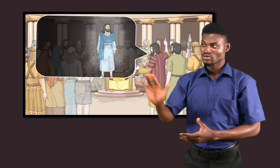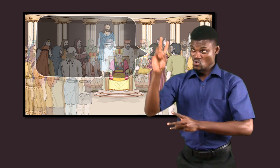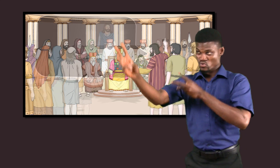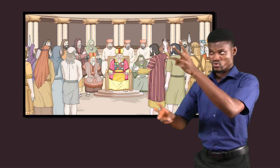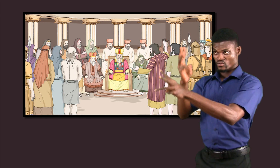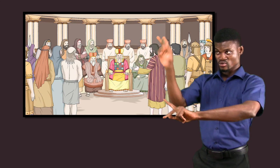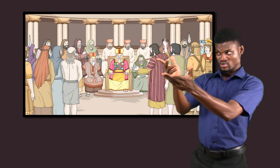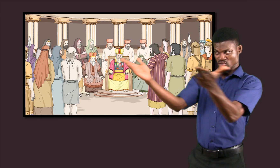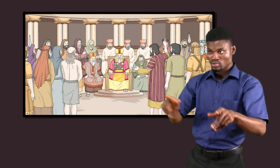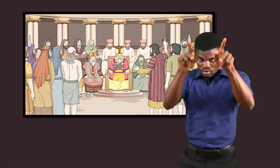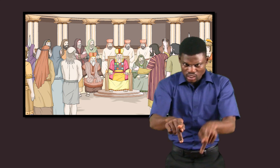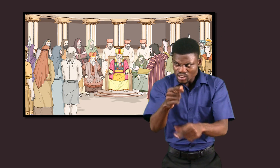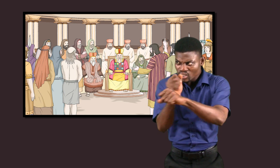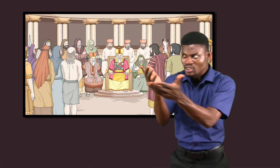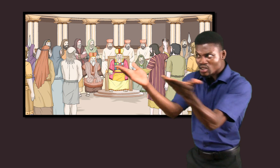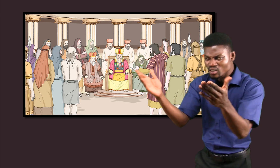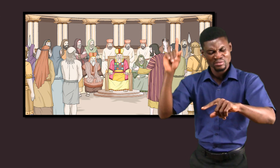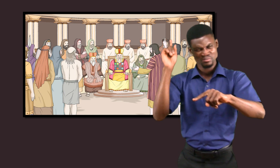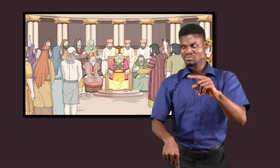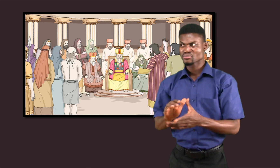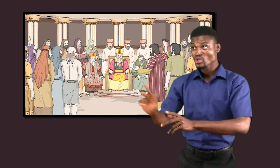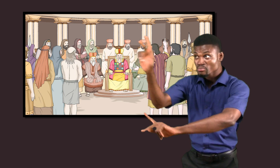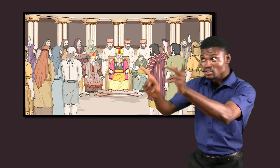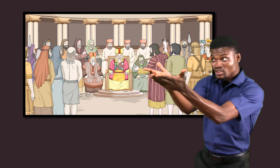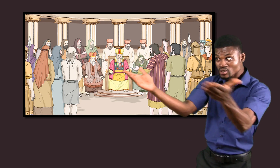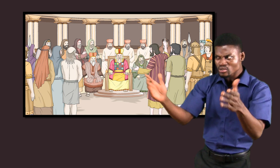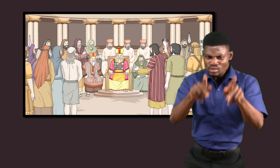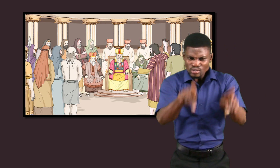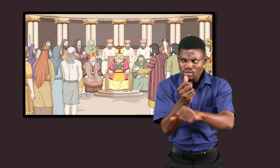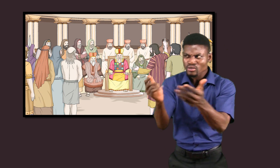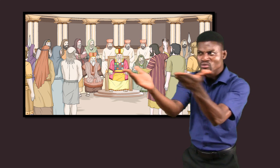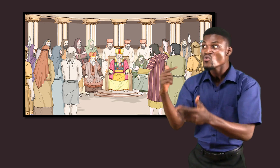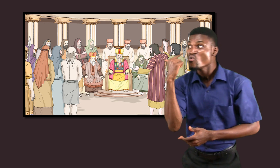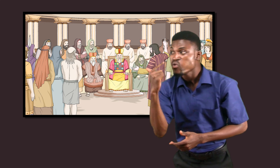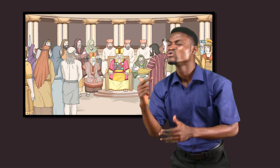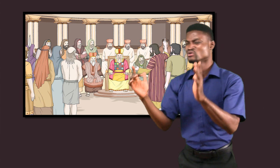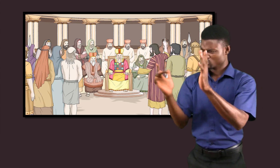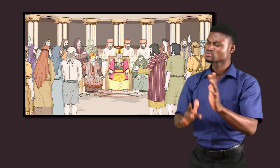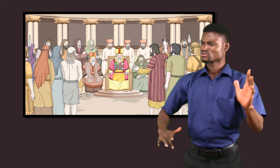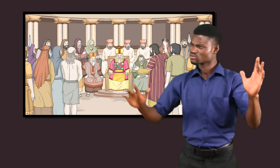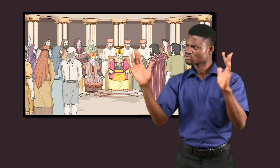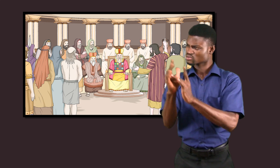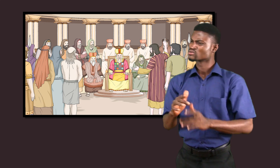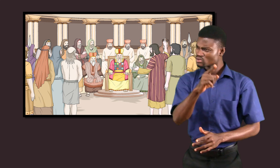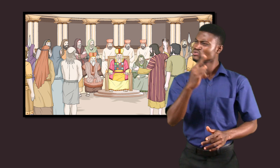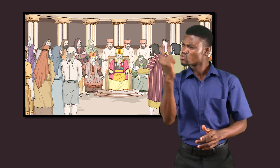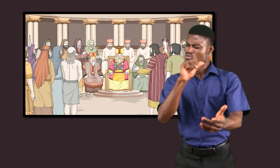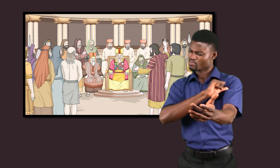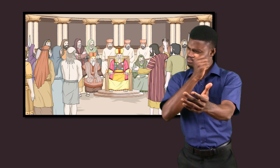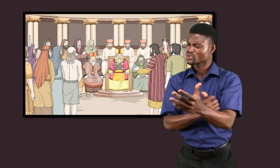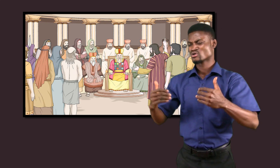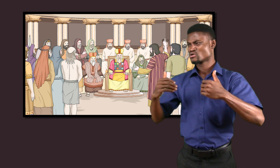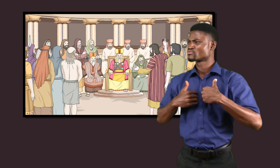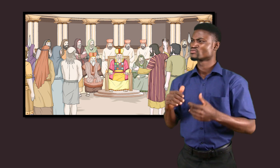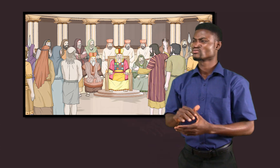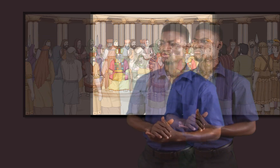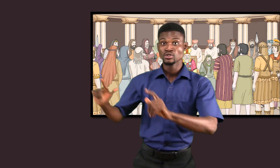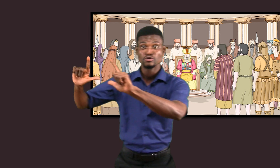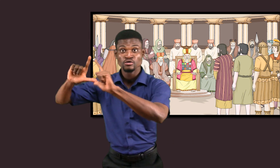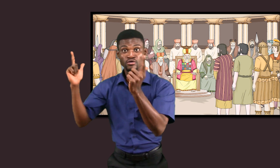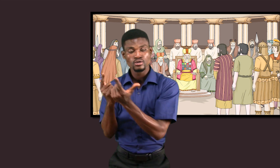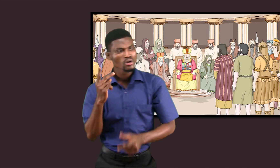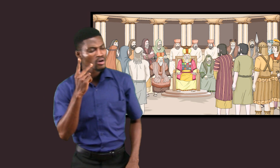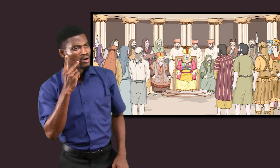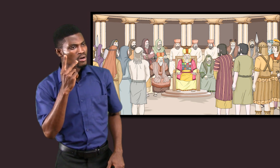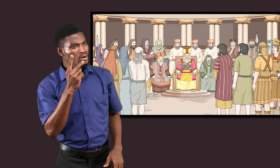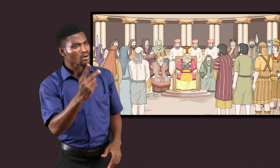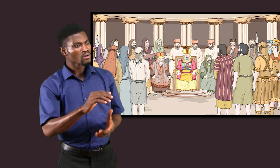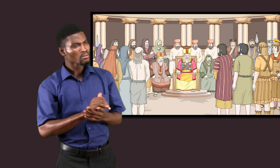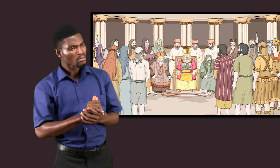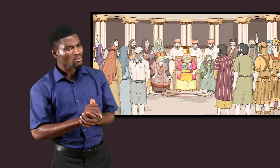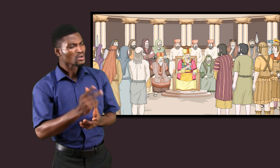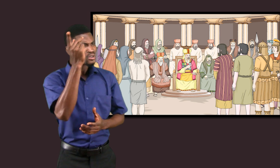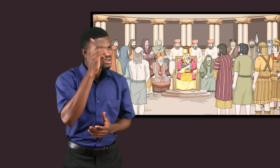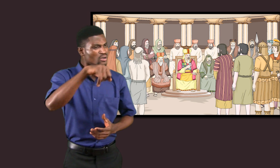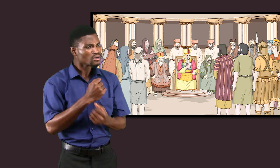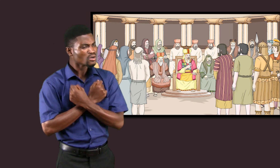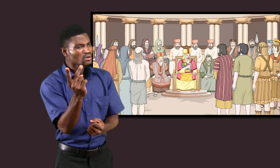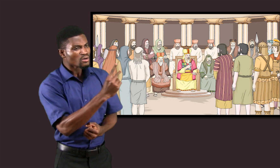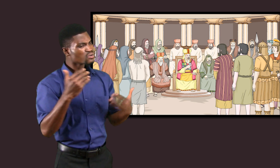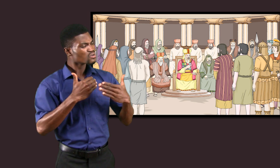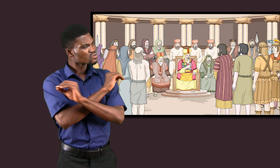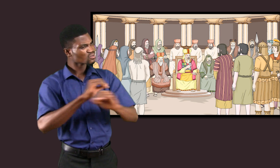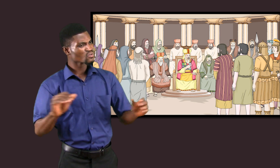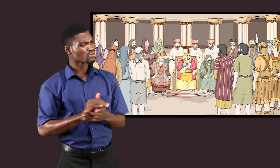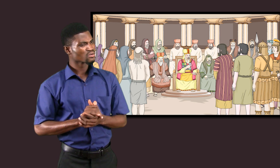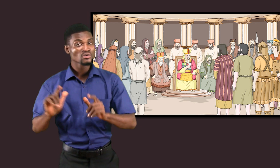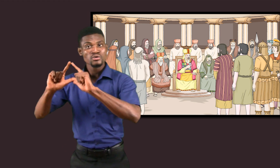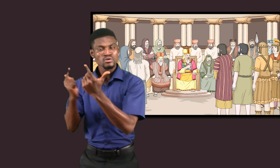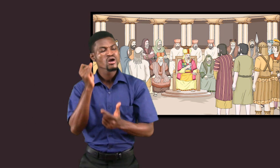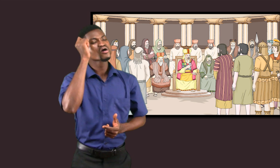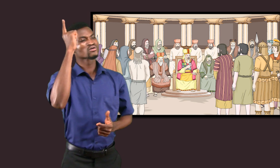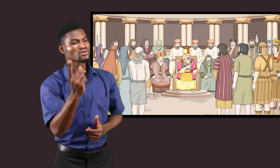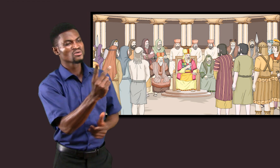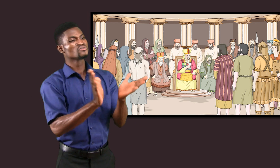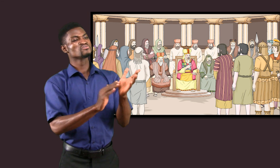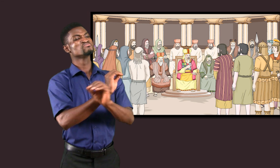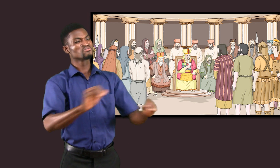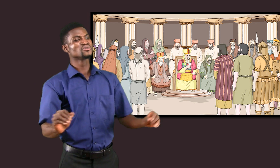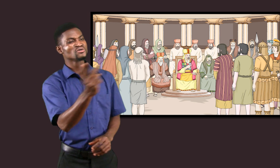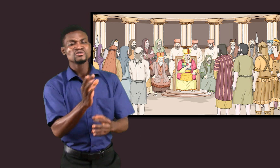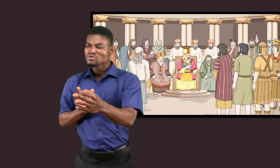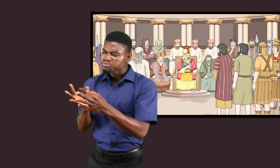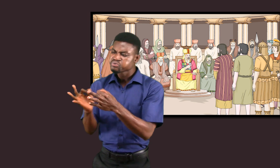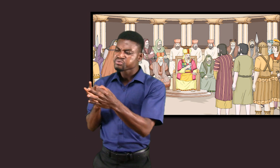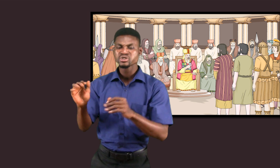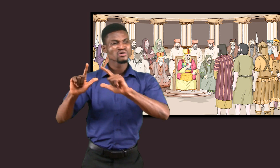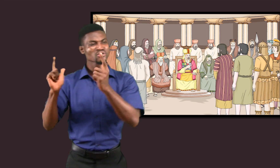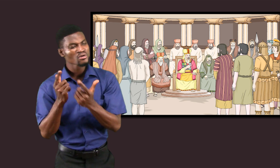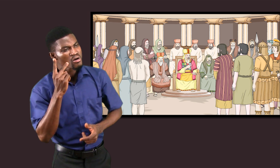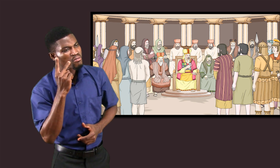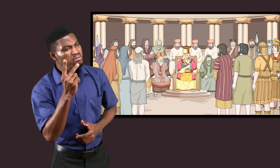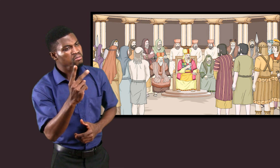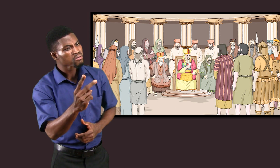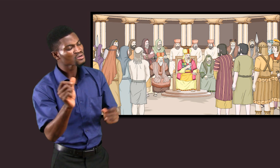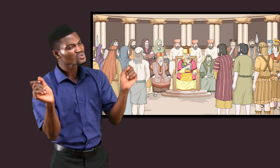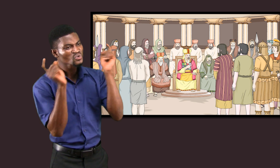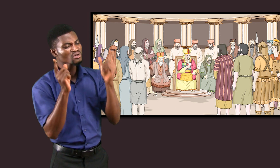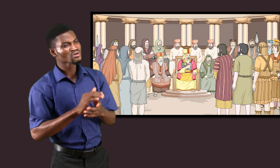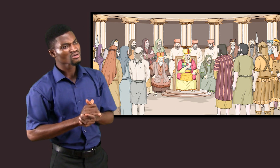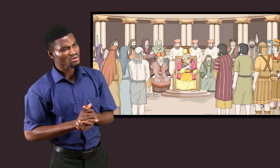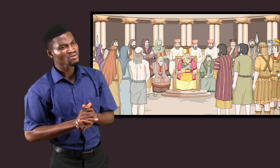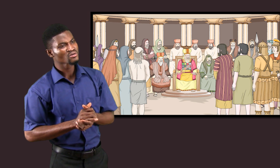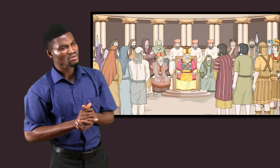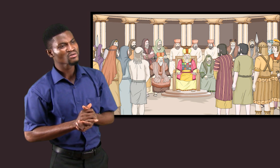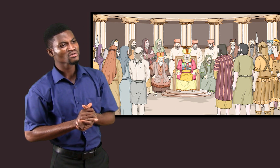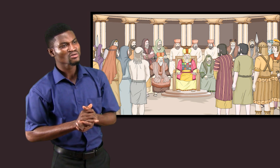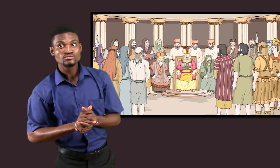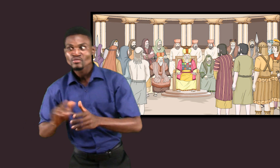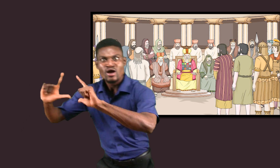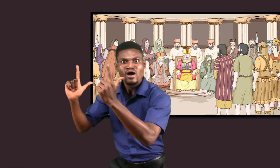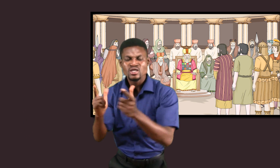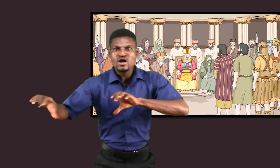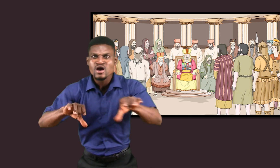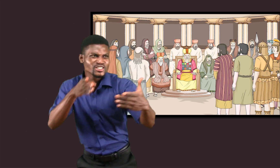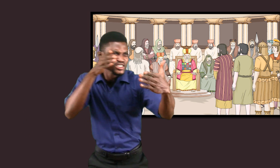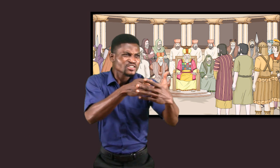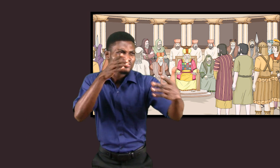When they saw the boldness of Peter and John and realized that they were unschooled, ordinary men, they marveled and took note that these men had been with Jesus.